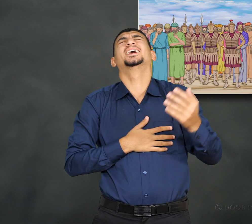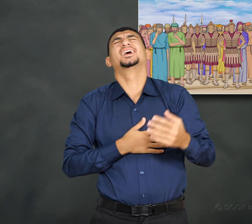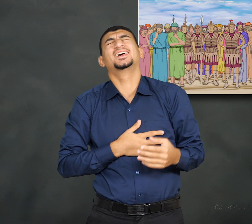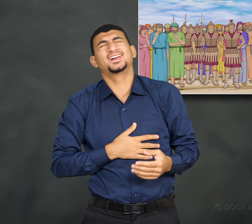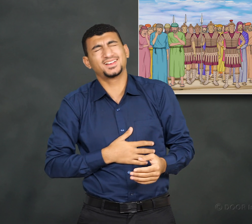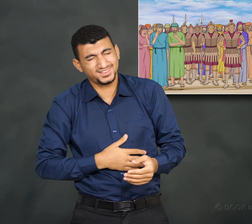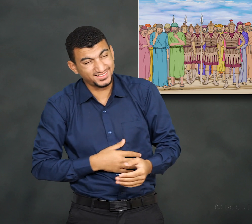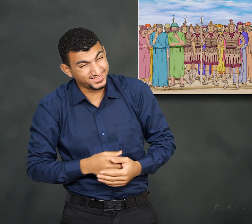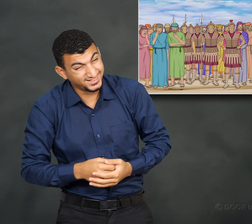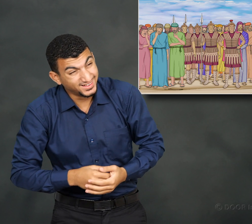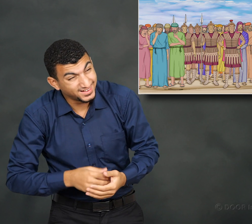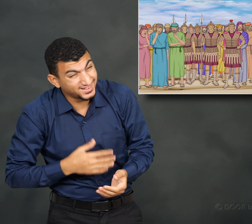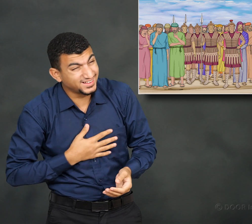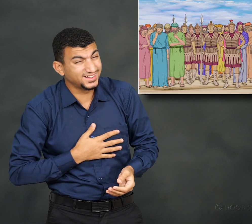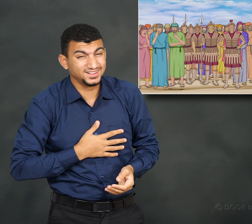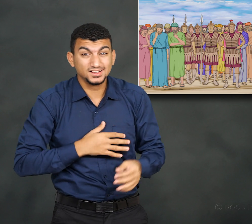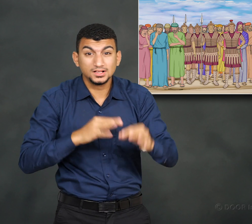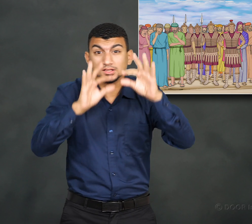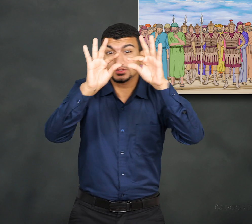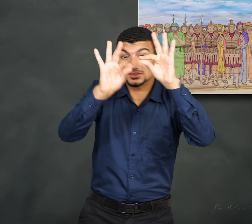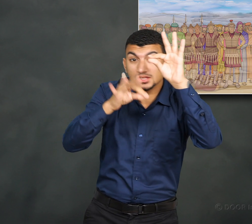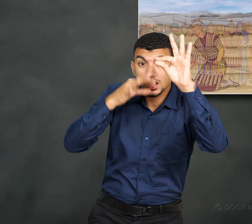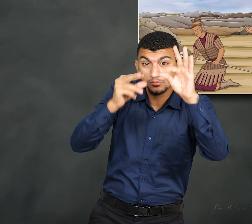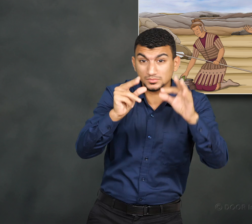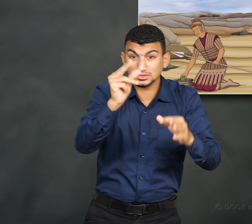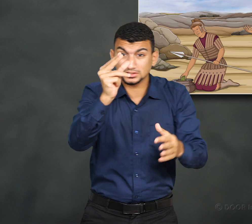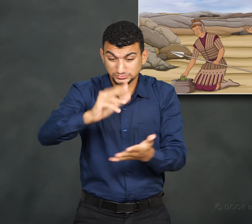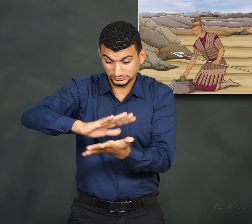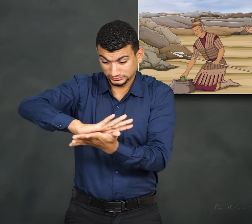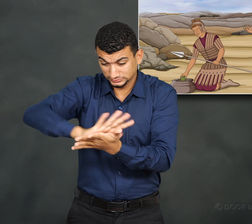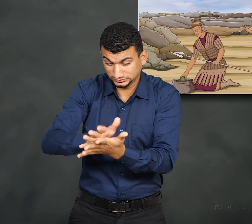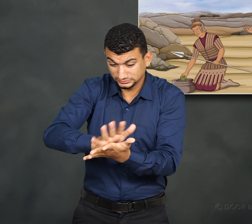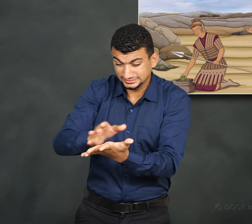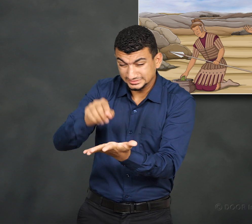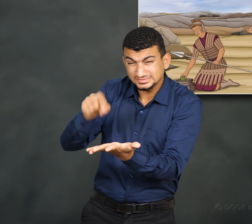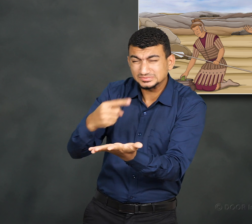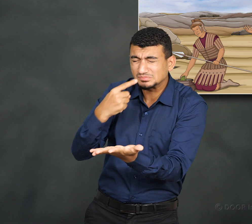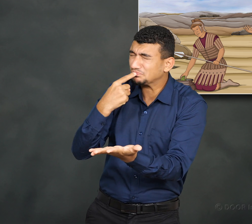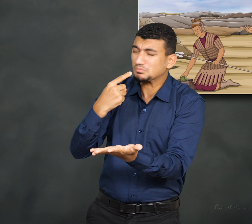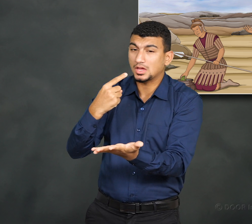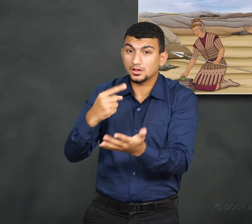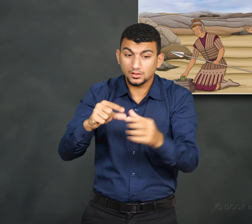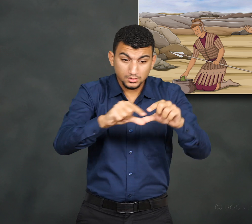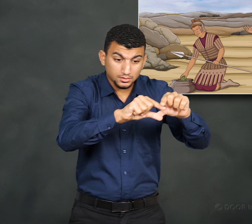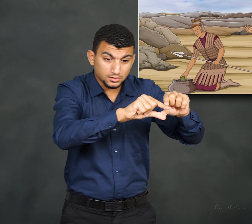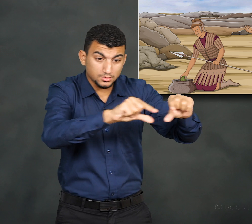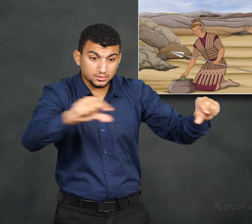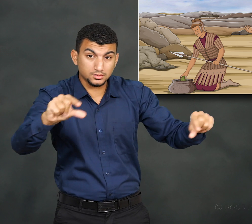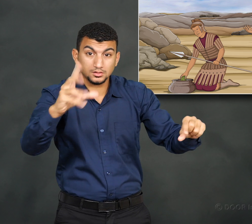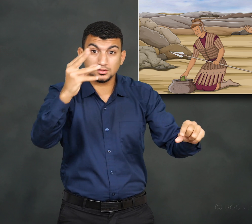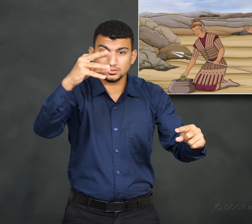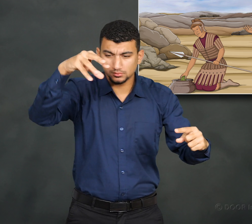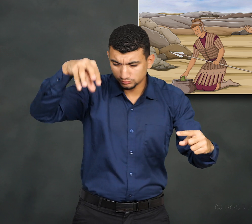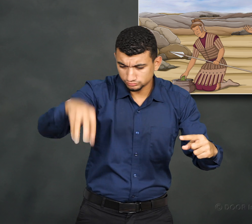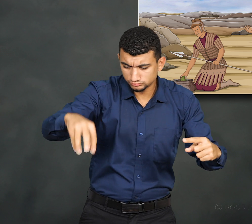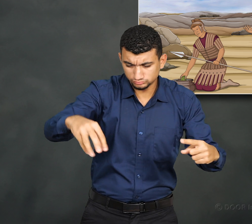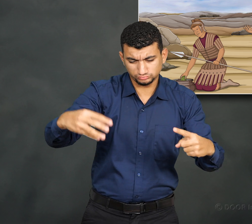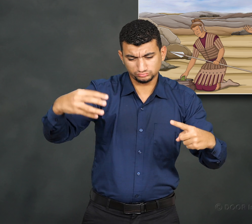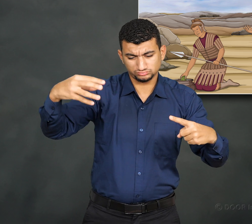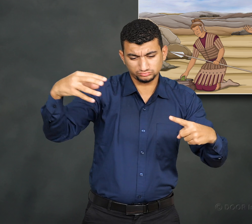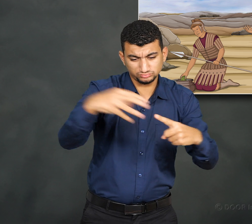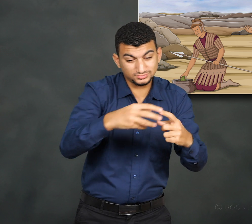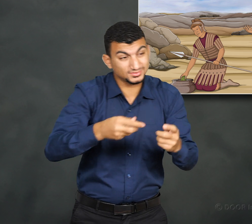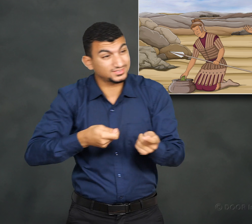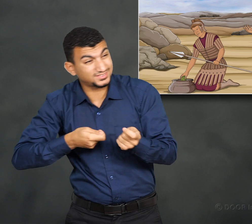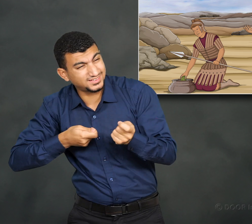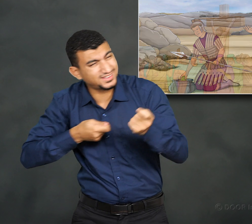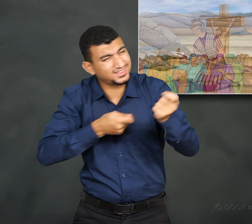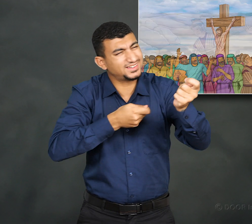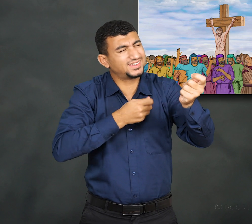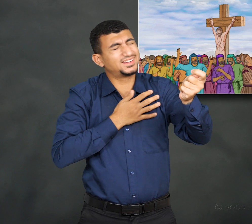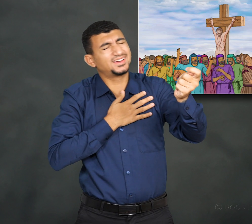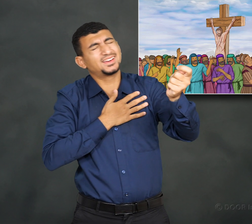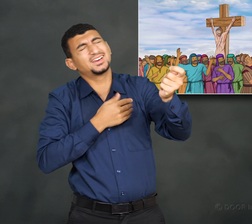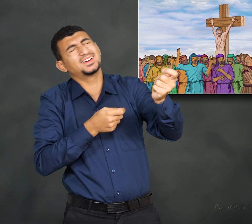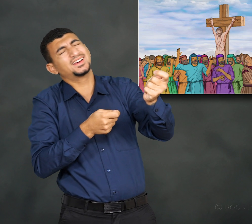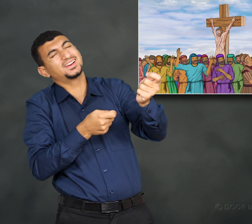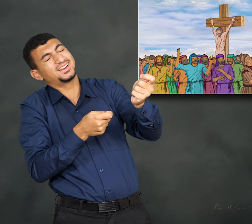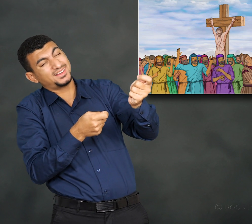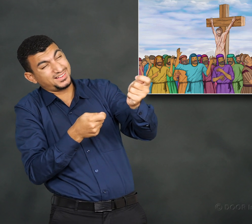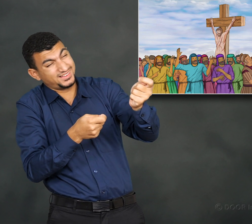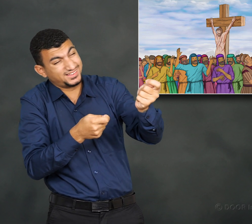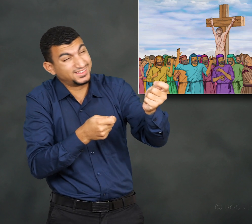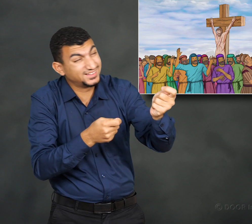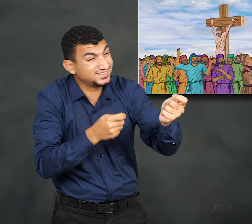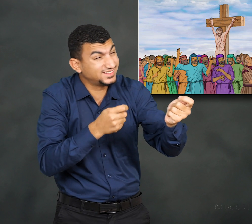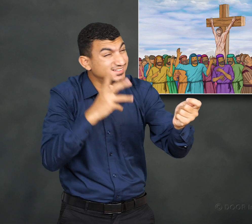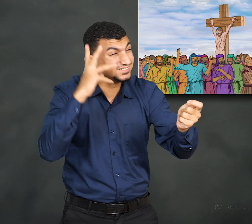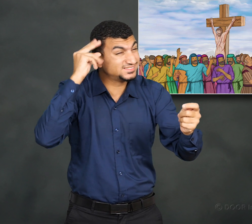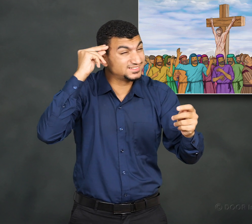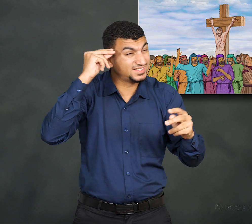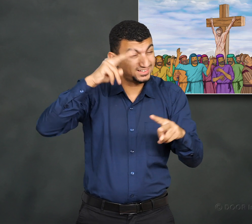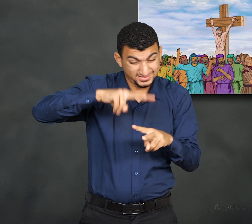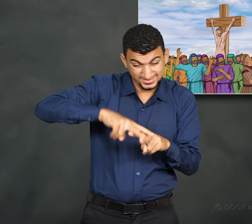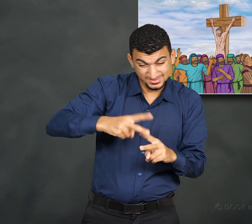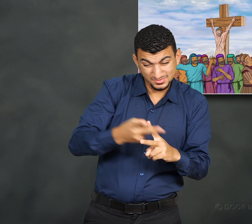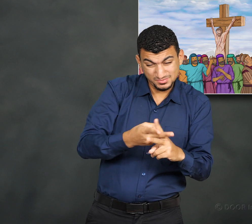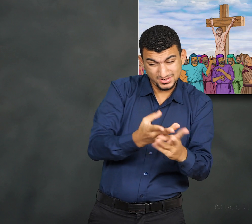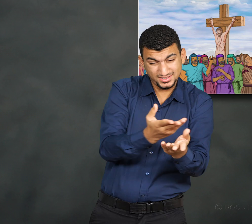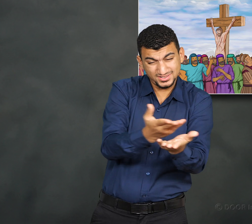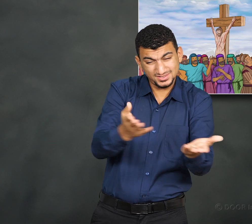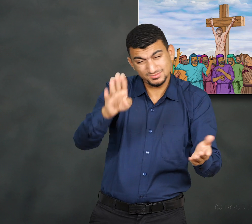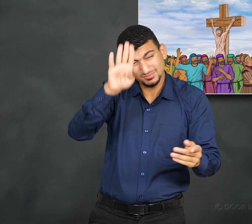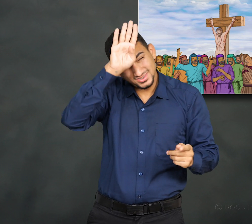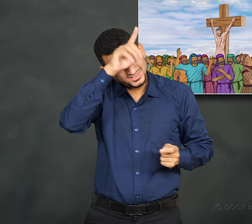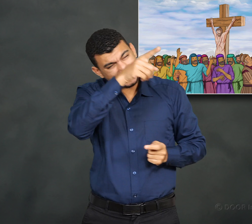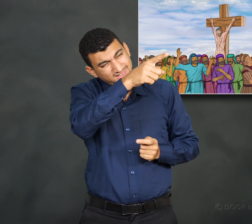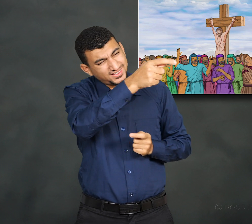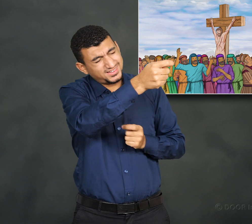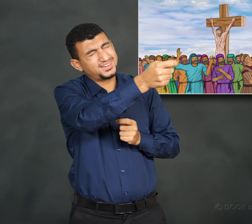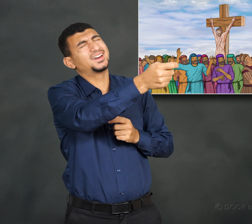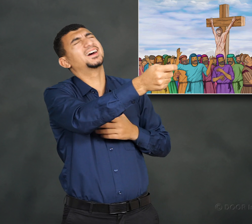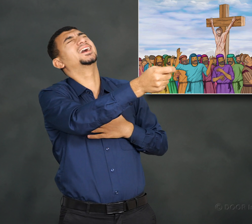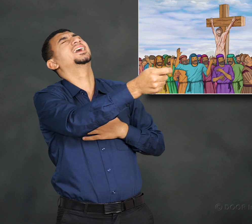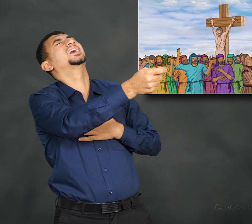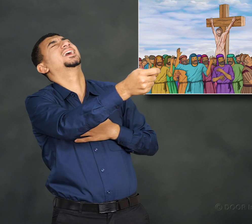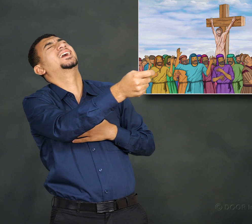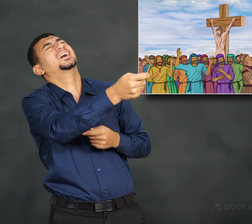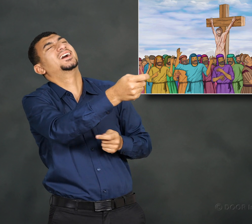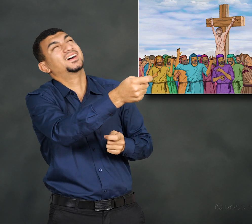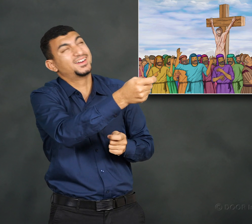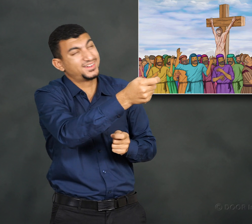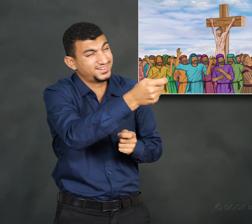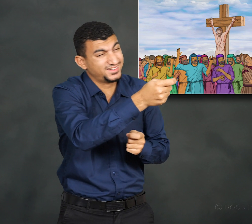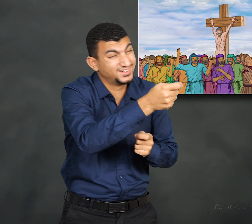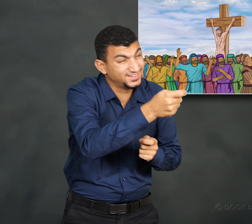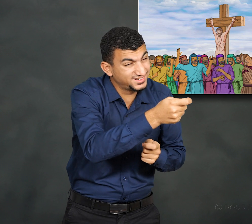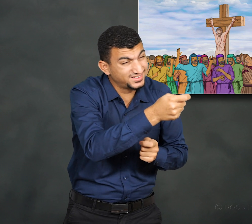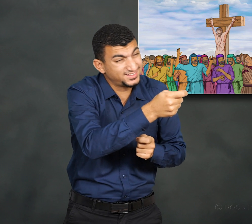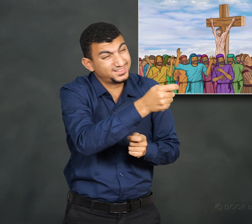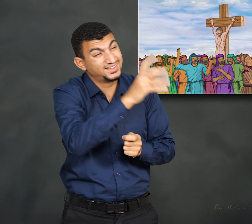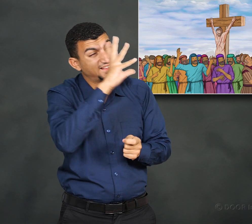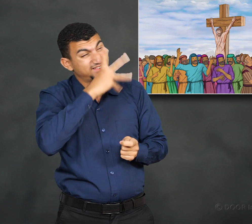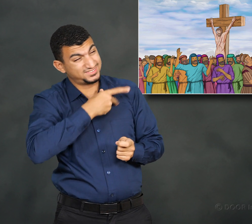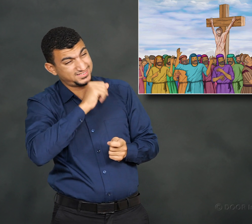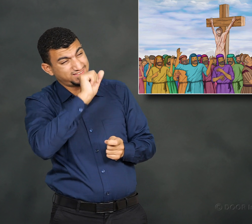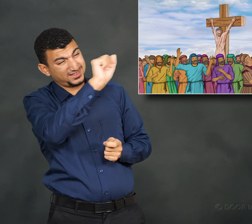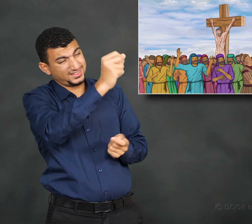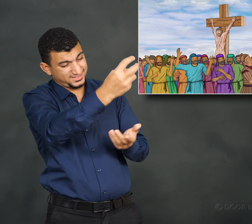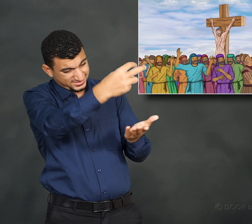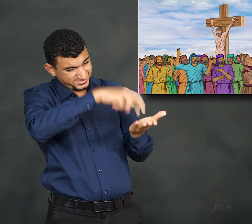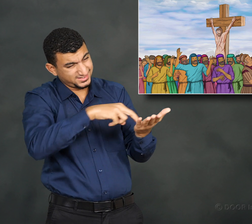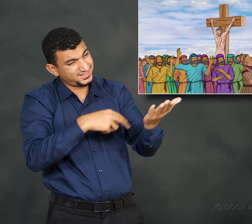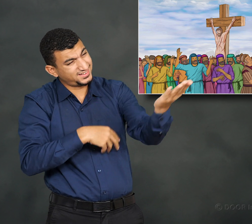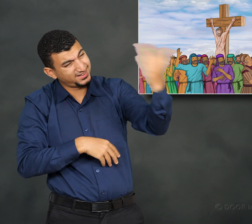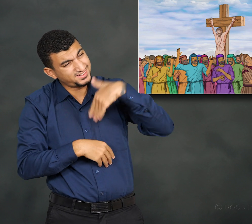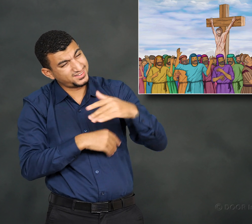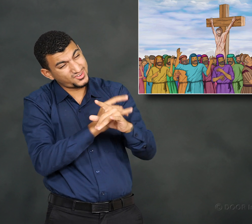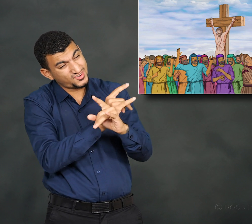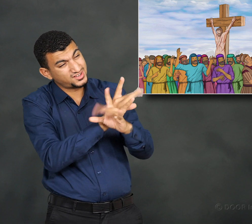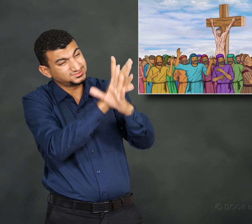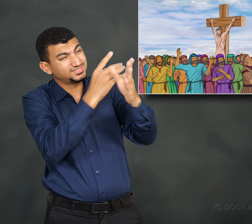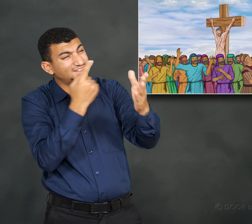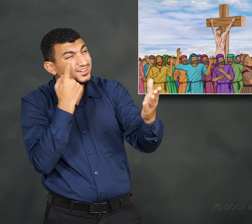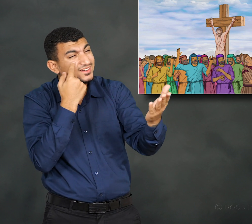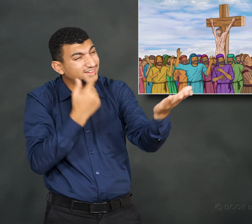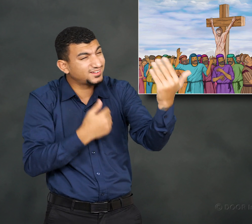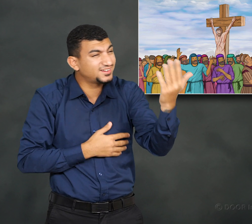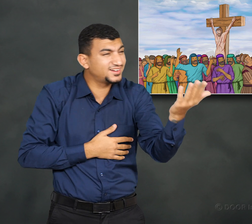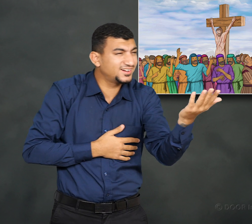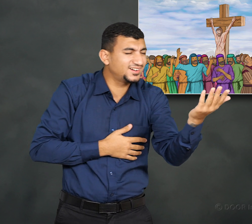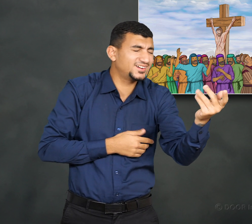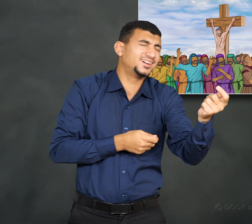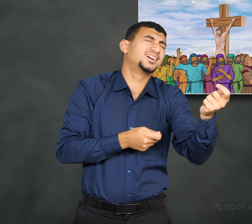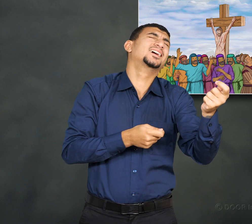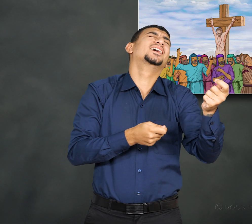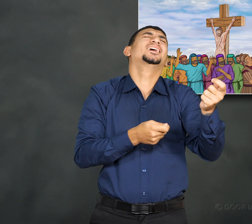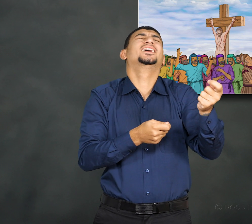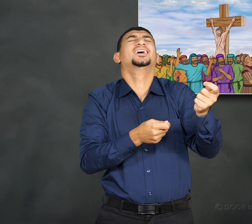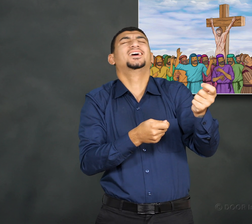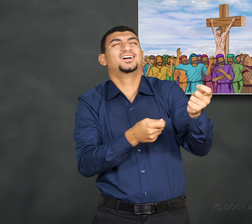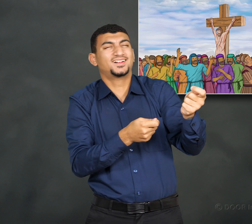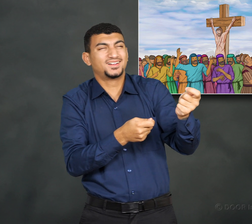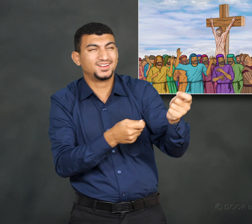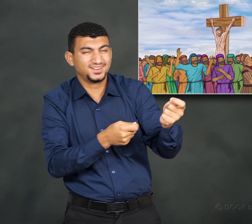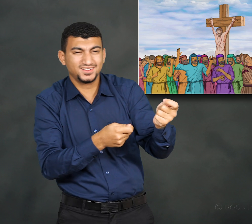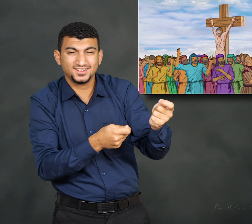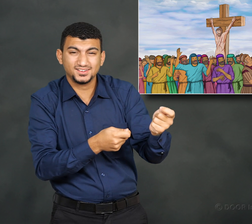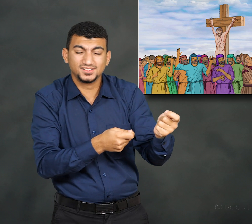The soldiers also mocked Him and came up to offer Him sour wine. “If You are the King of the Jews,” they said, “save Yourself!”